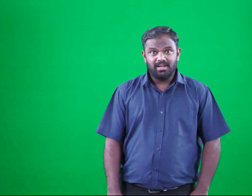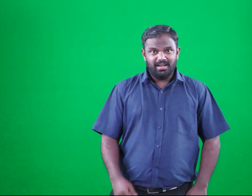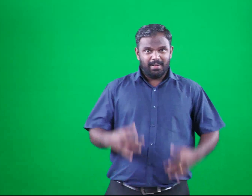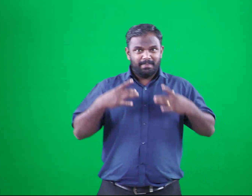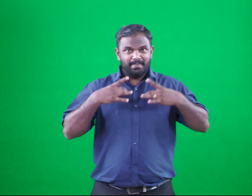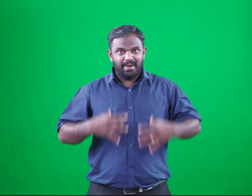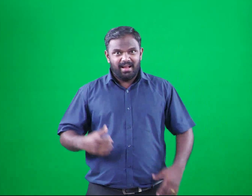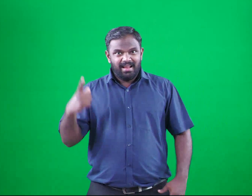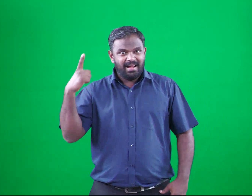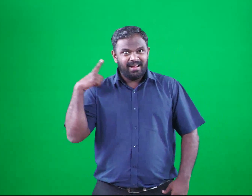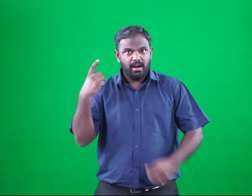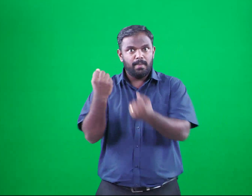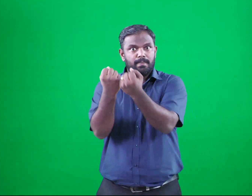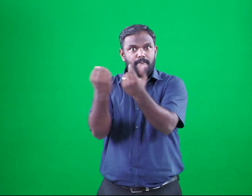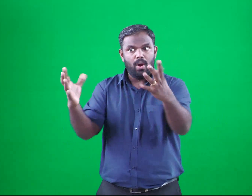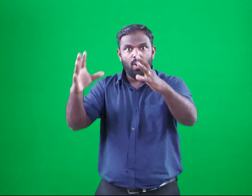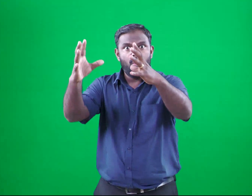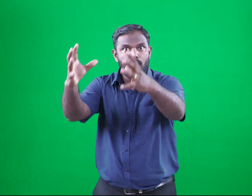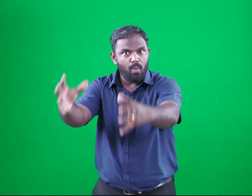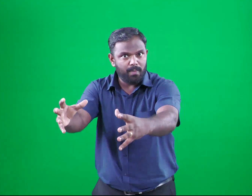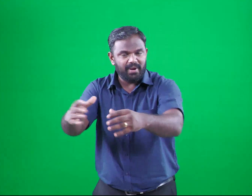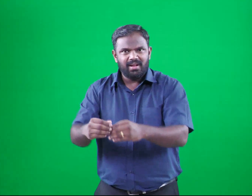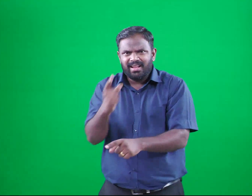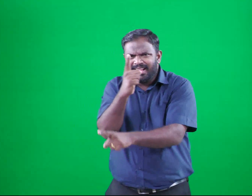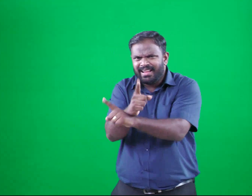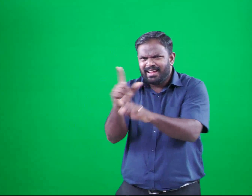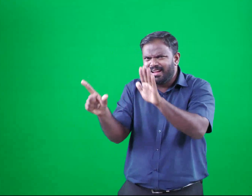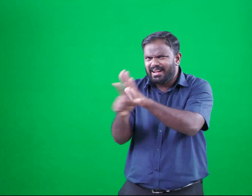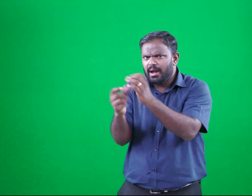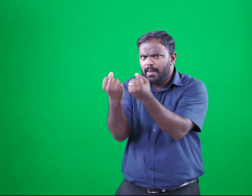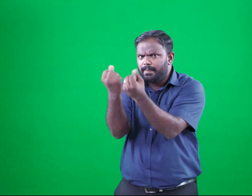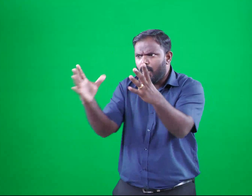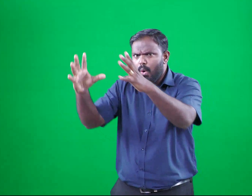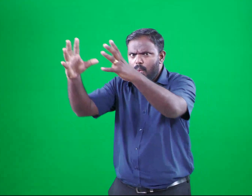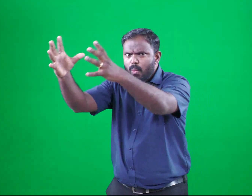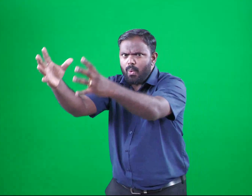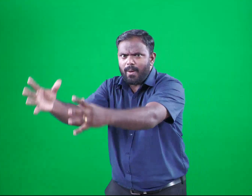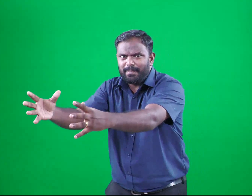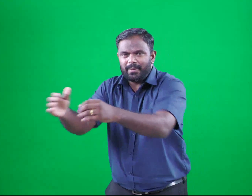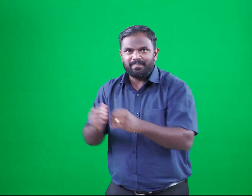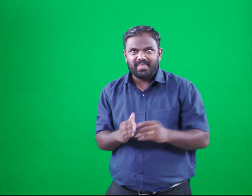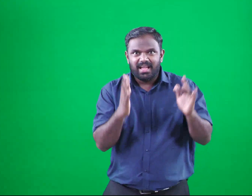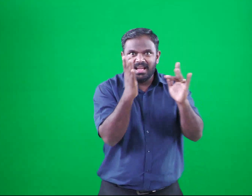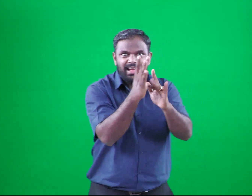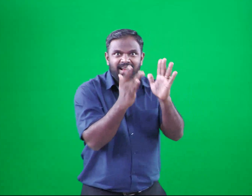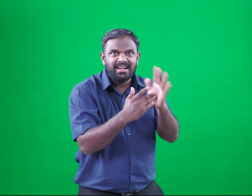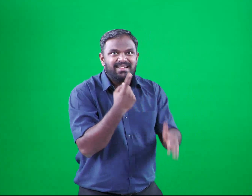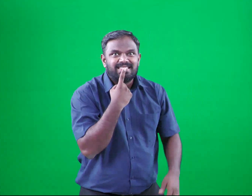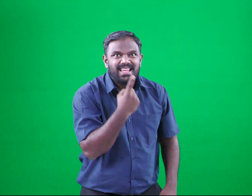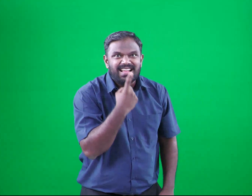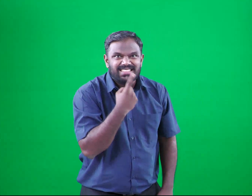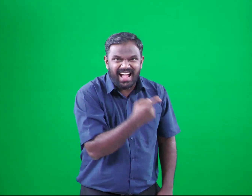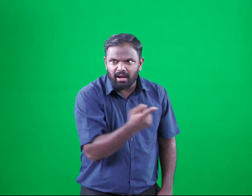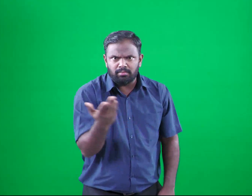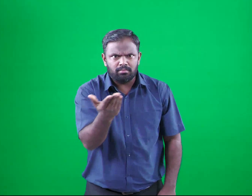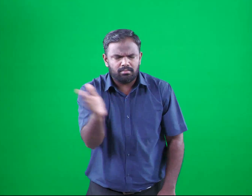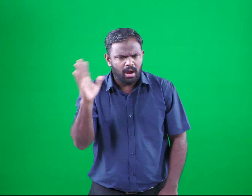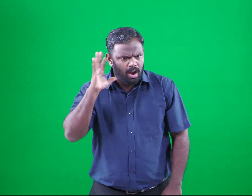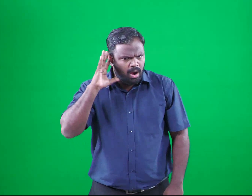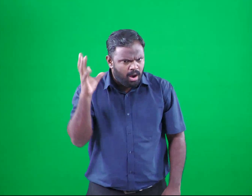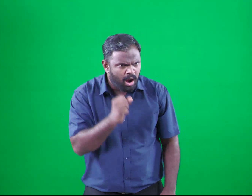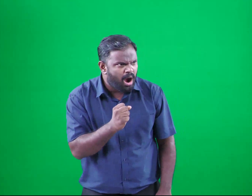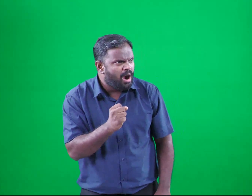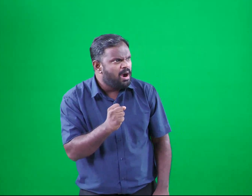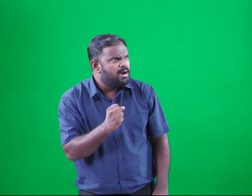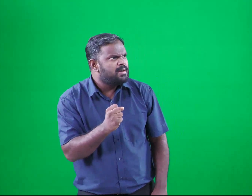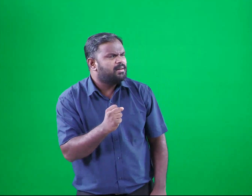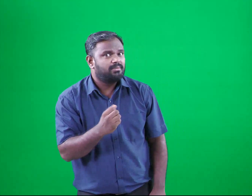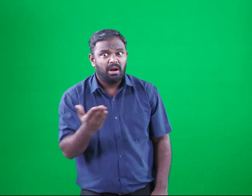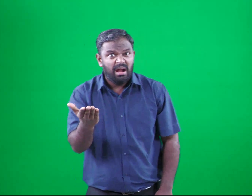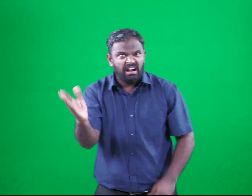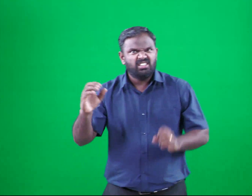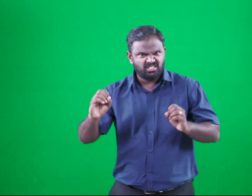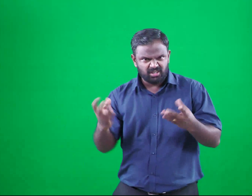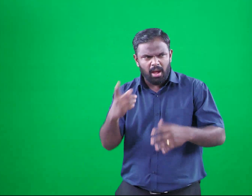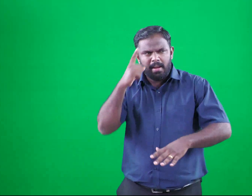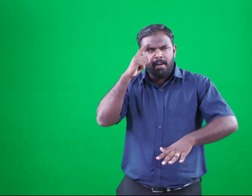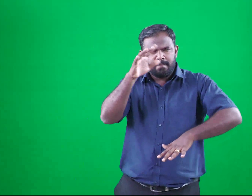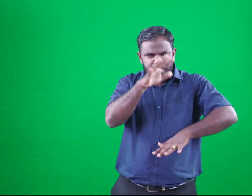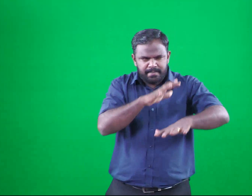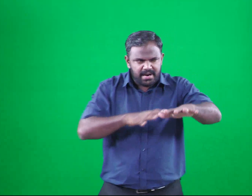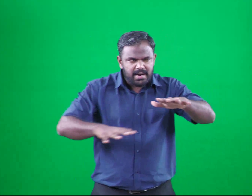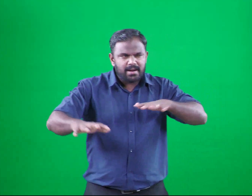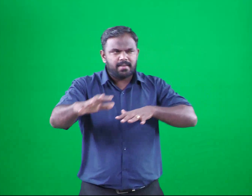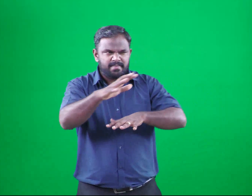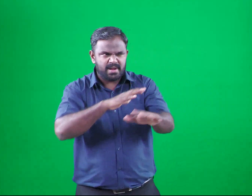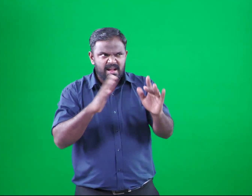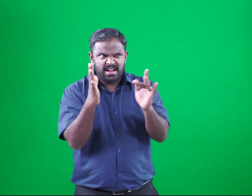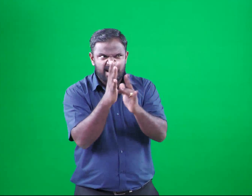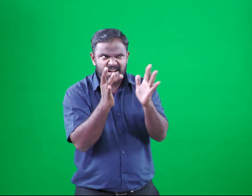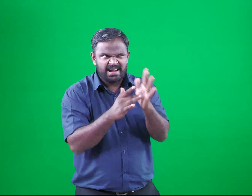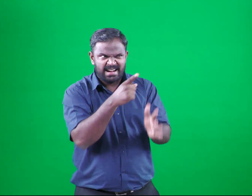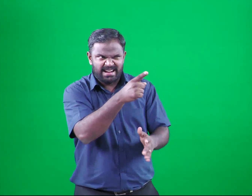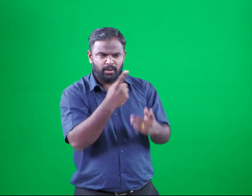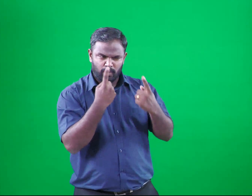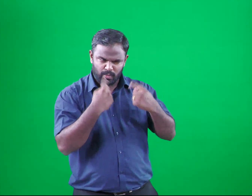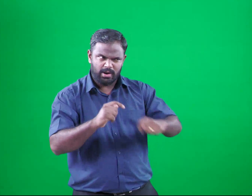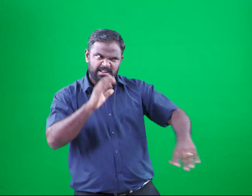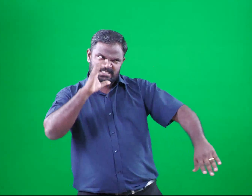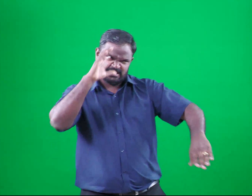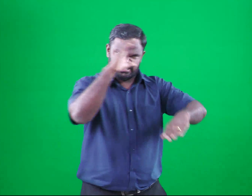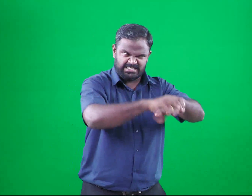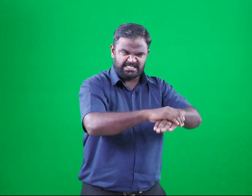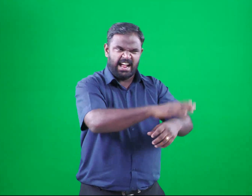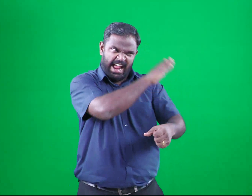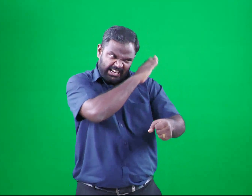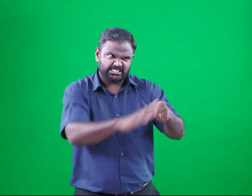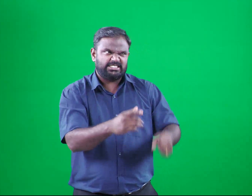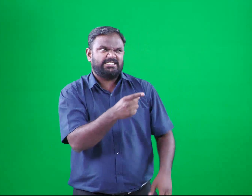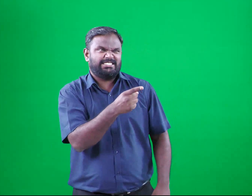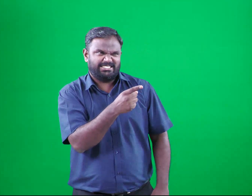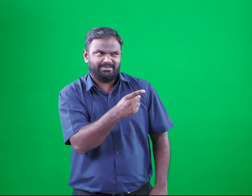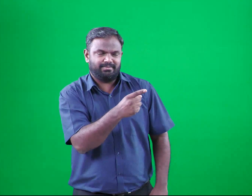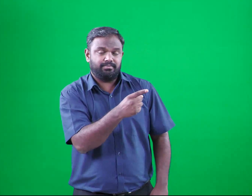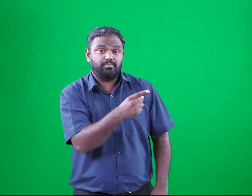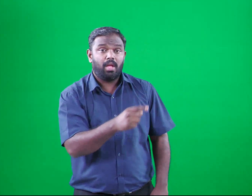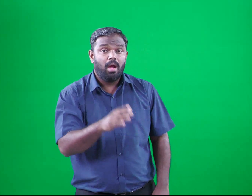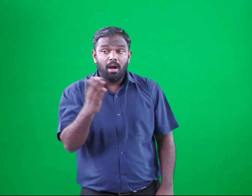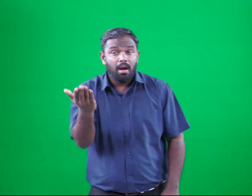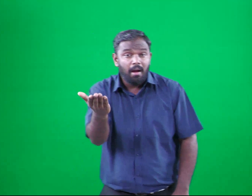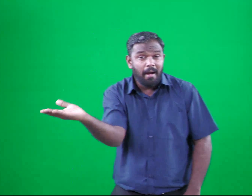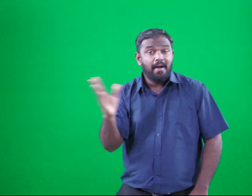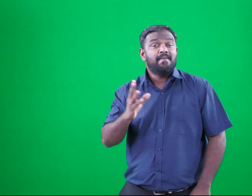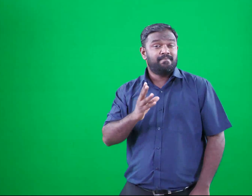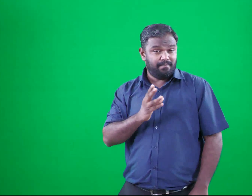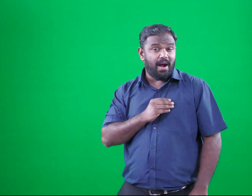When the chief priests and scribes heard this, they looked for a way to kill Him.